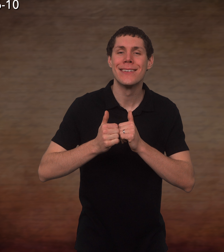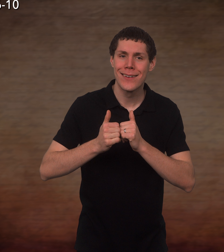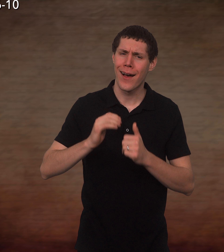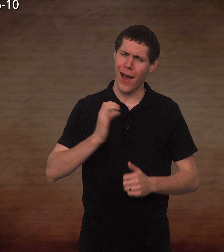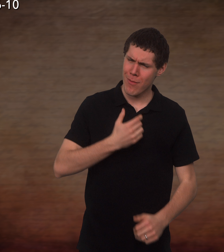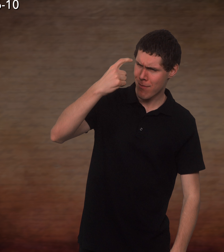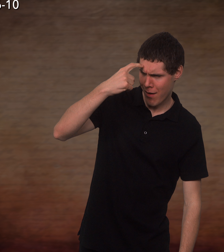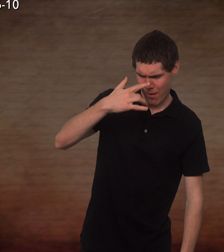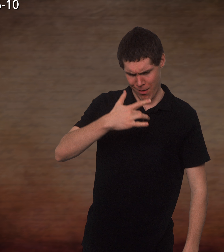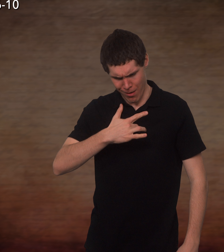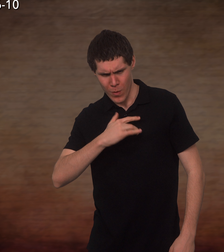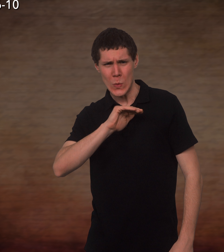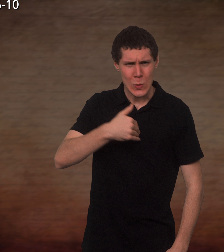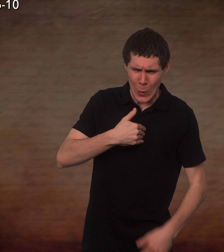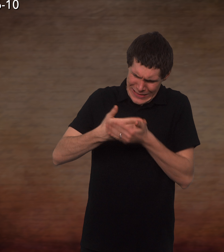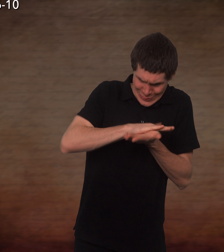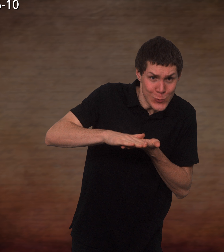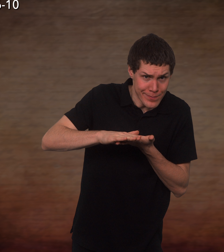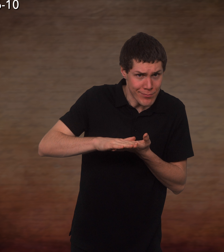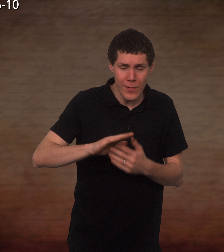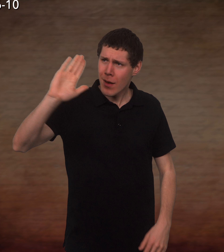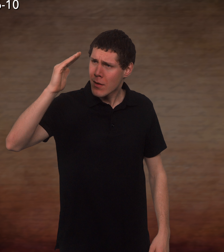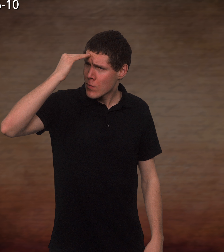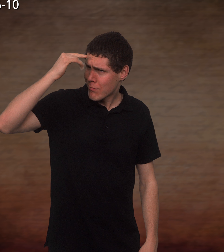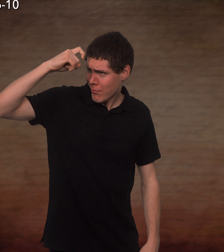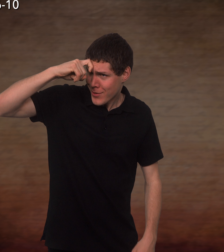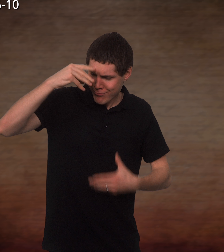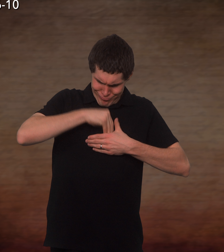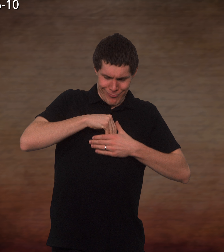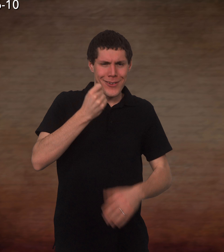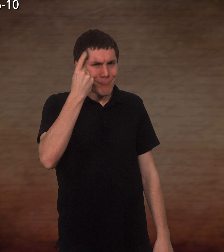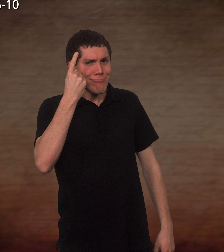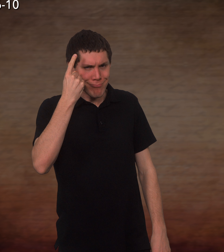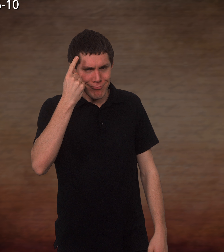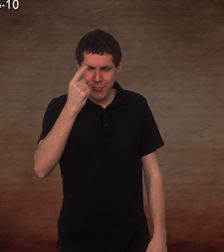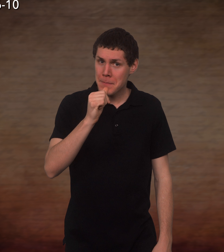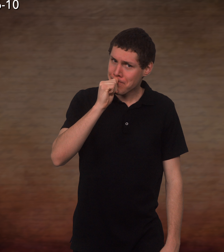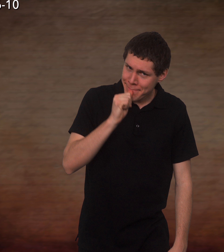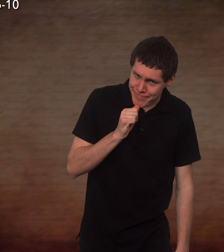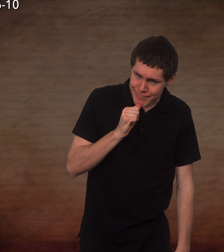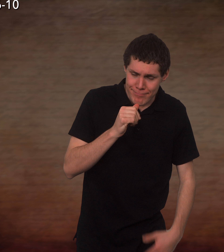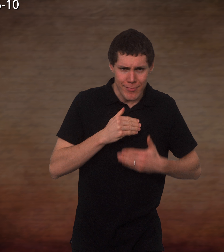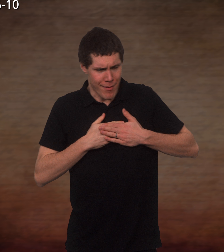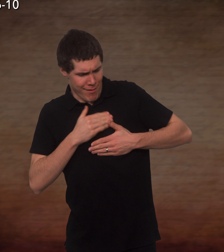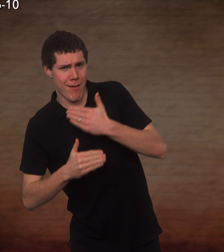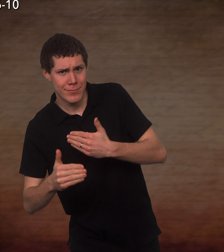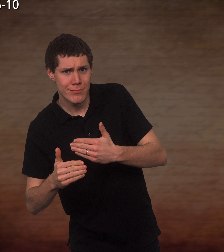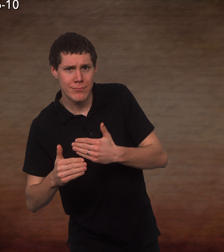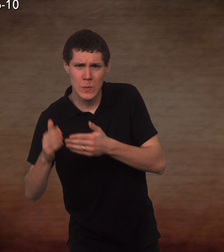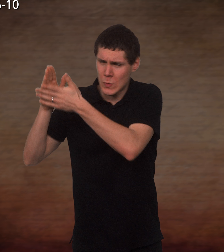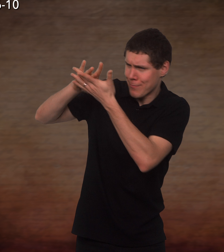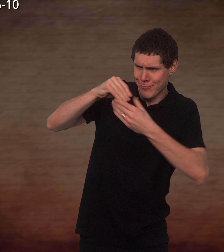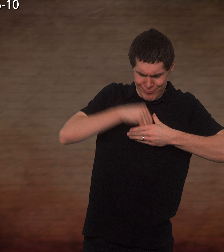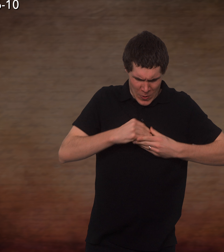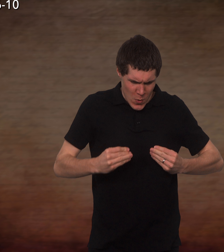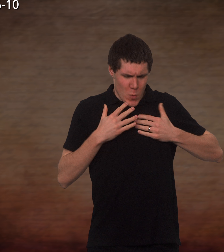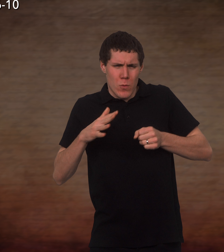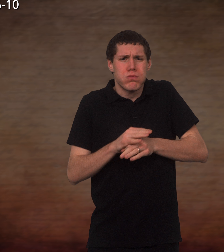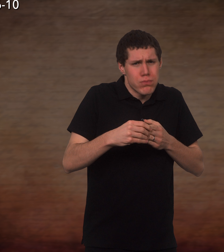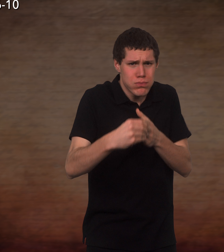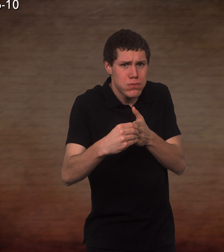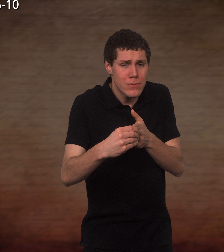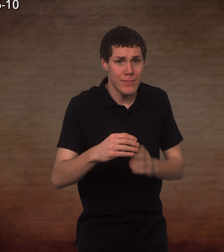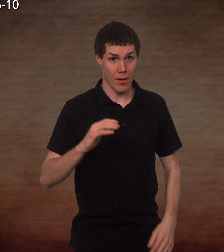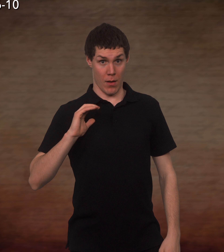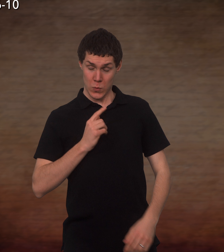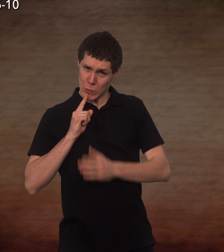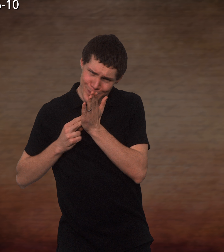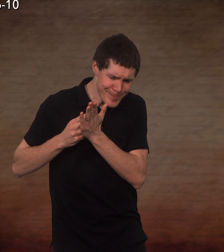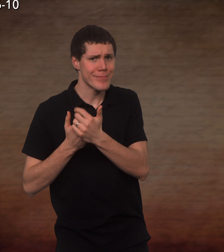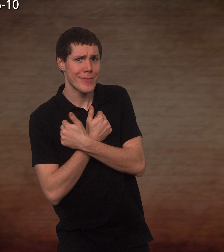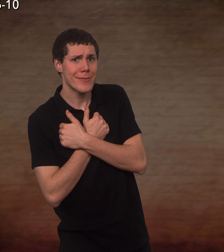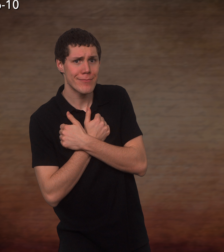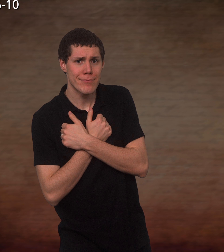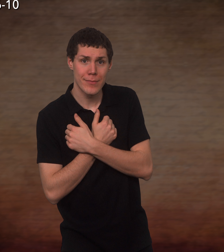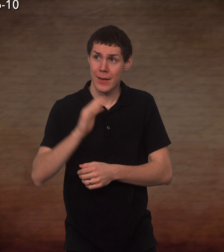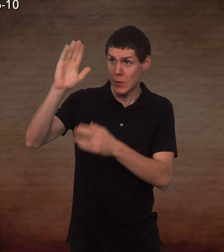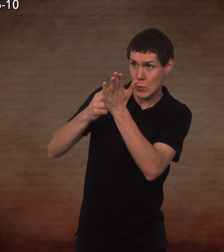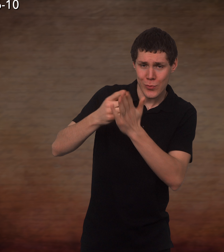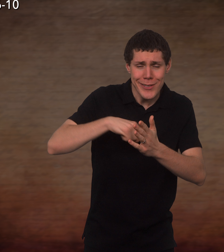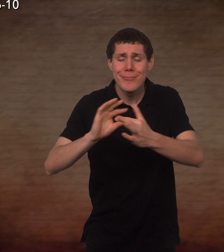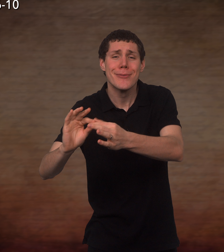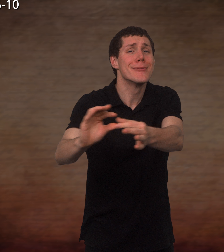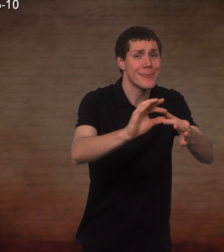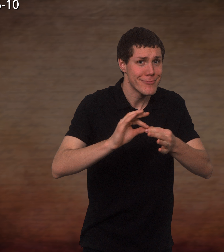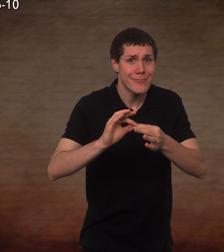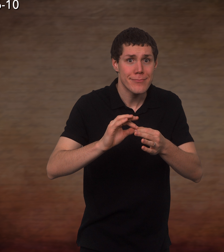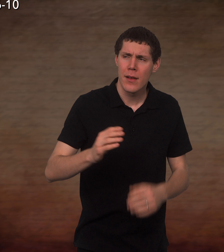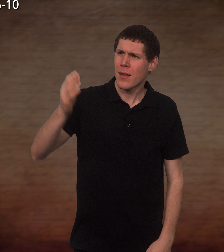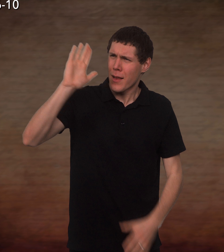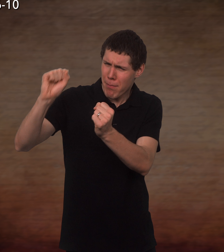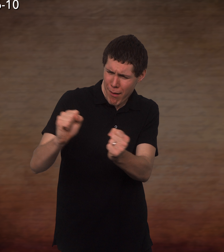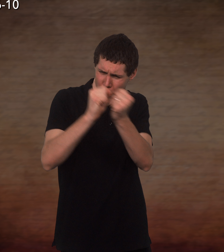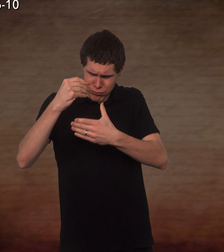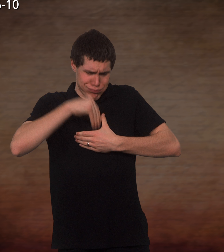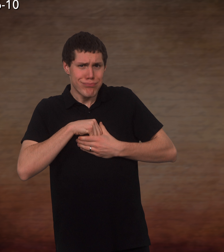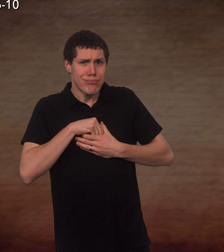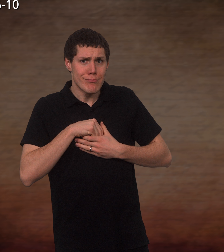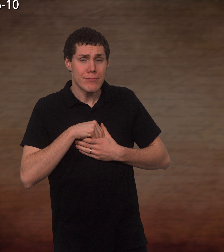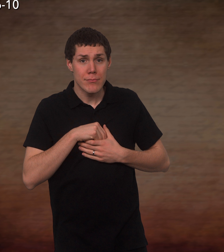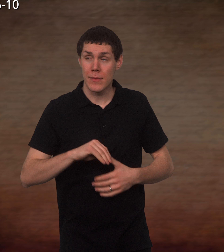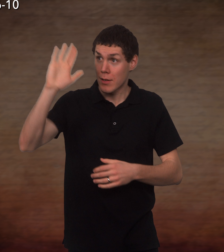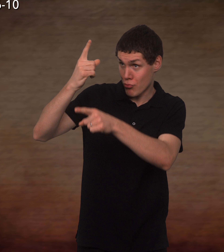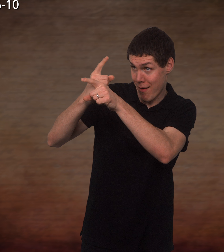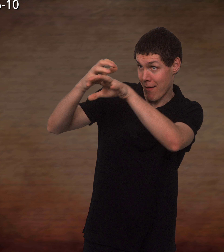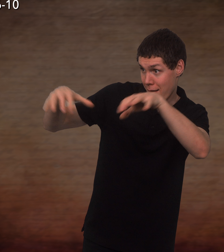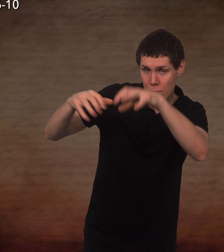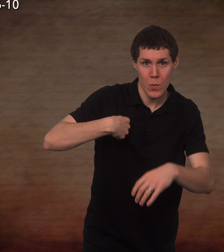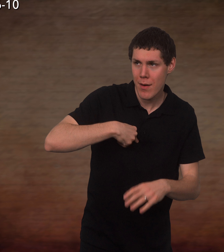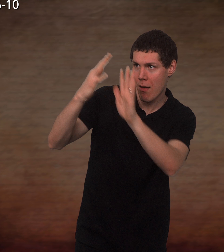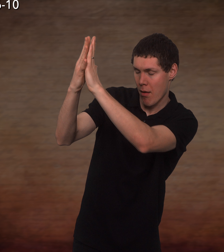in the Holy Spirit and in sincere love; in truthful speech and in the power of God;